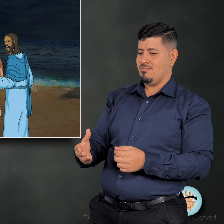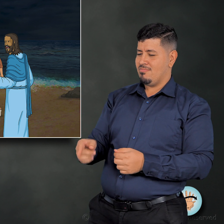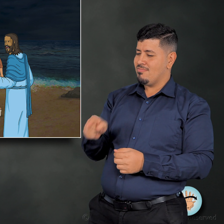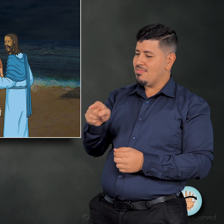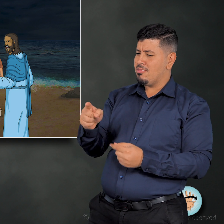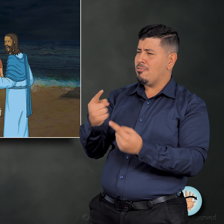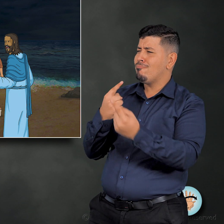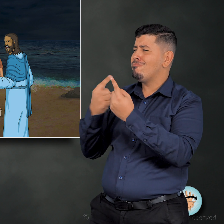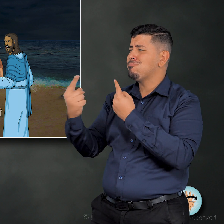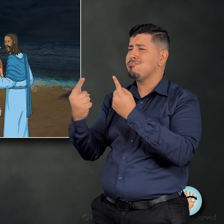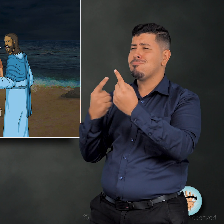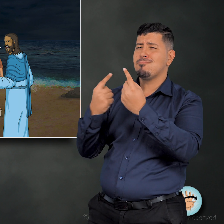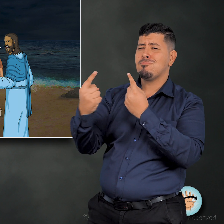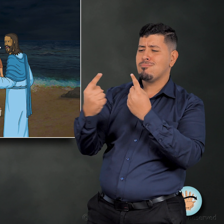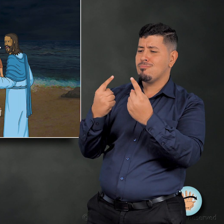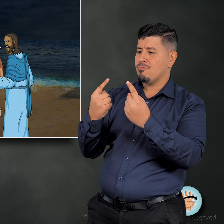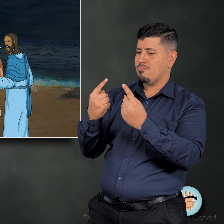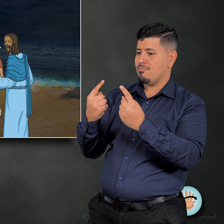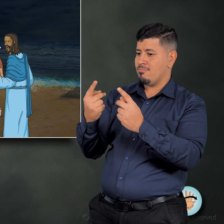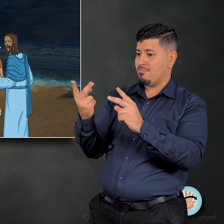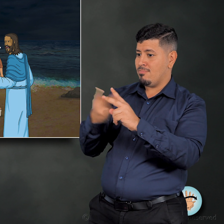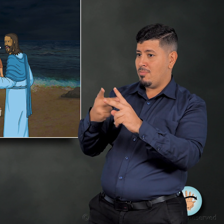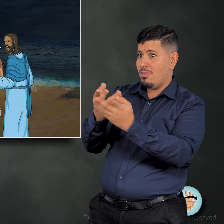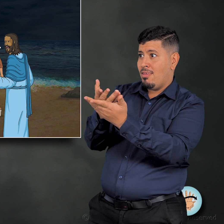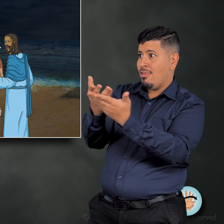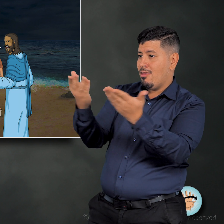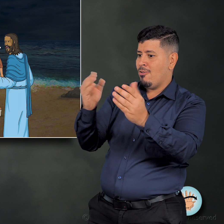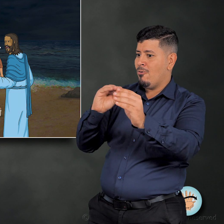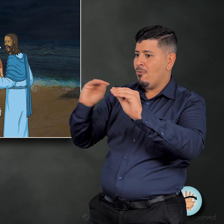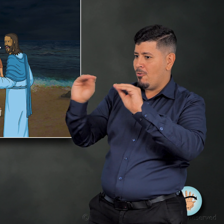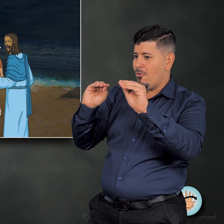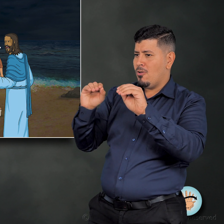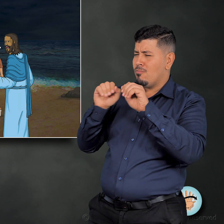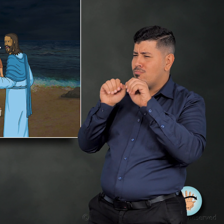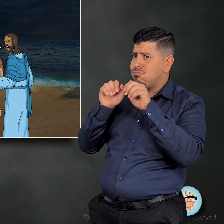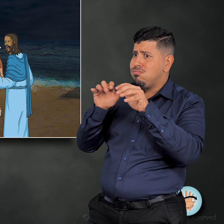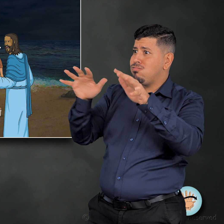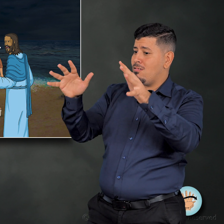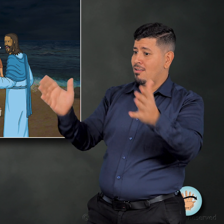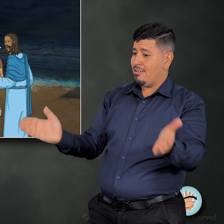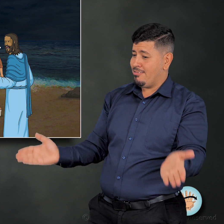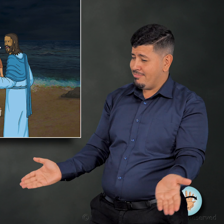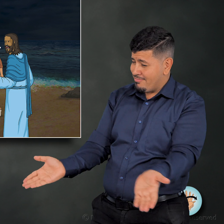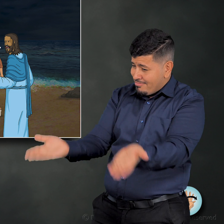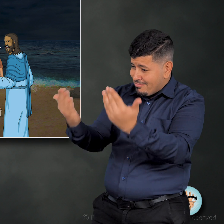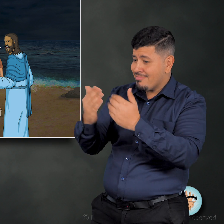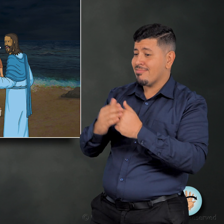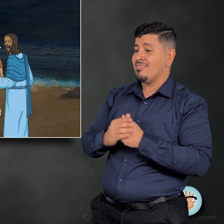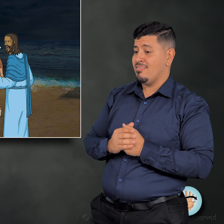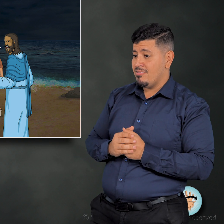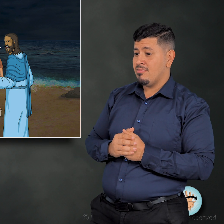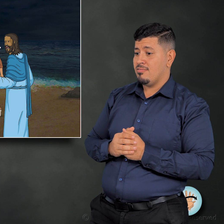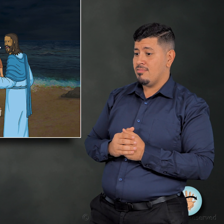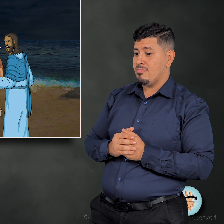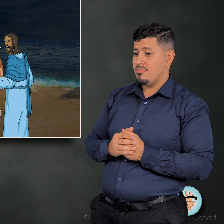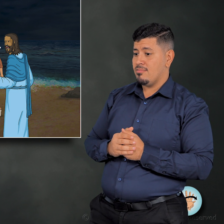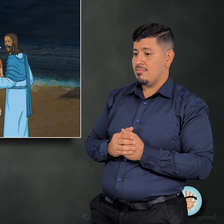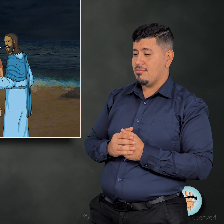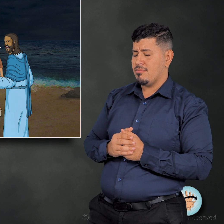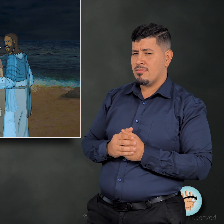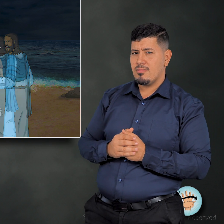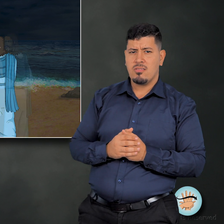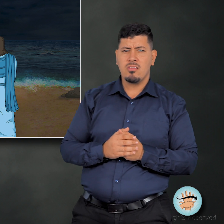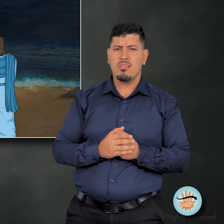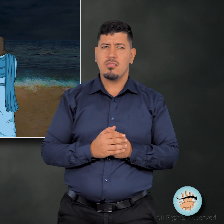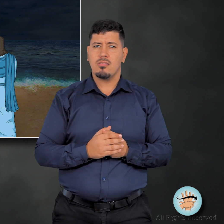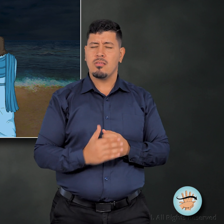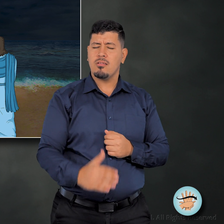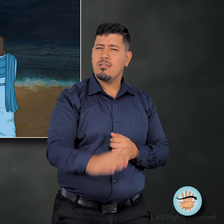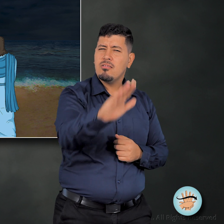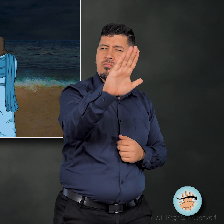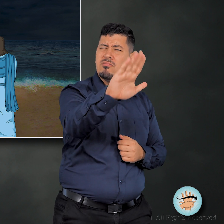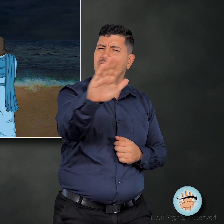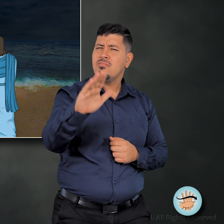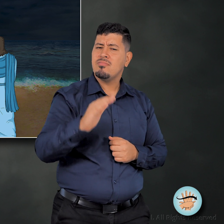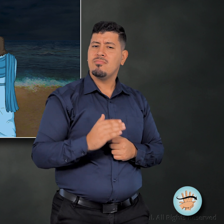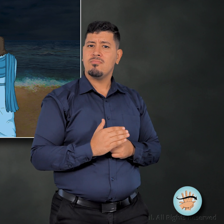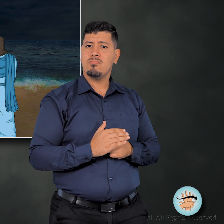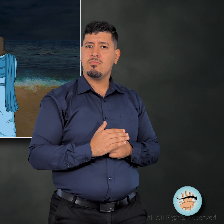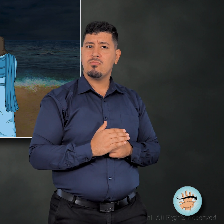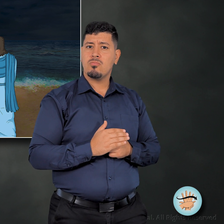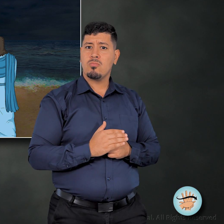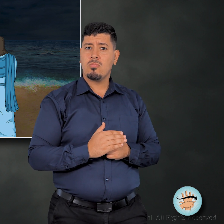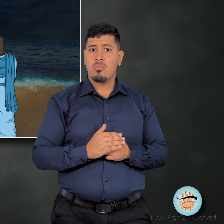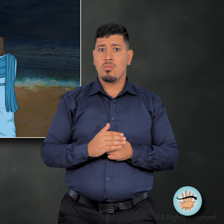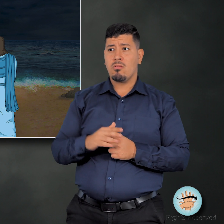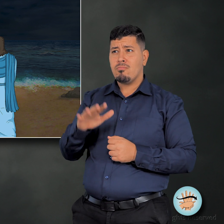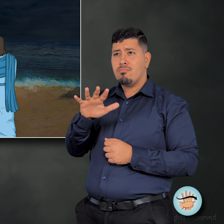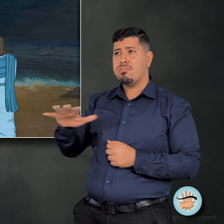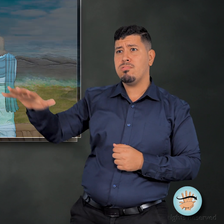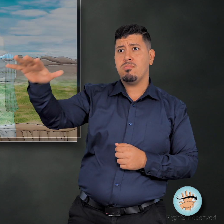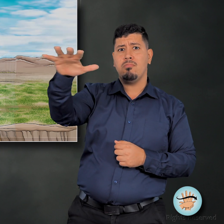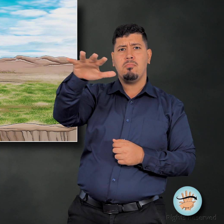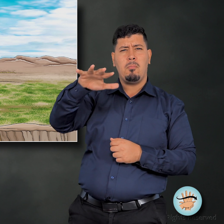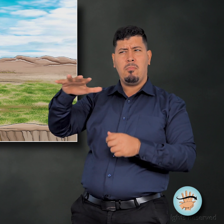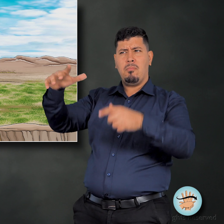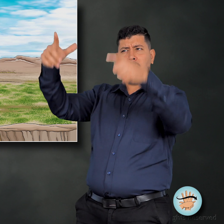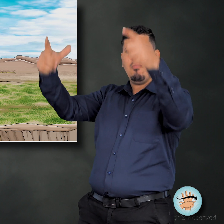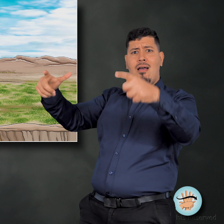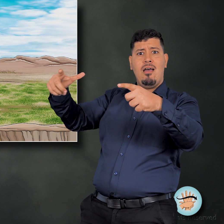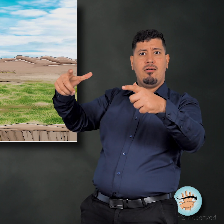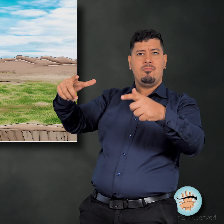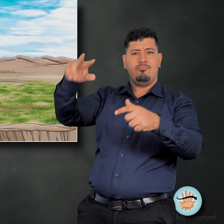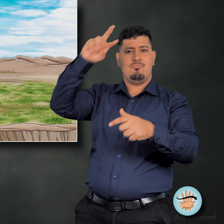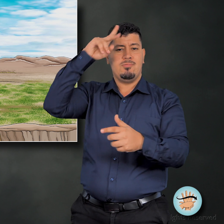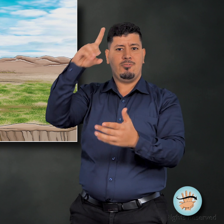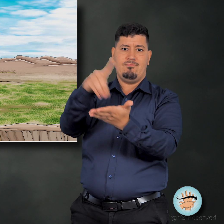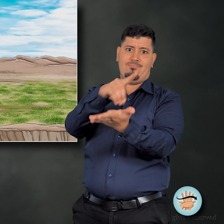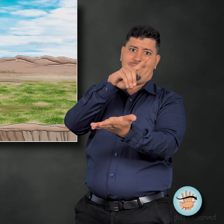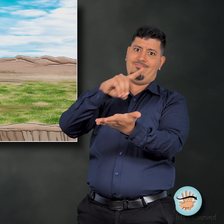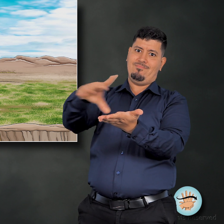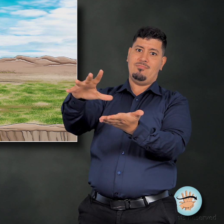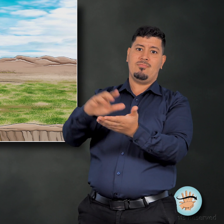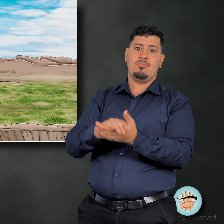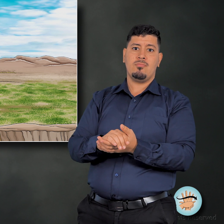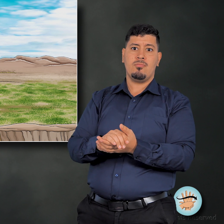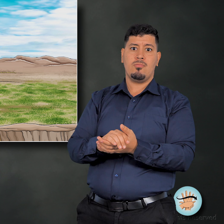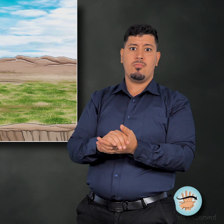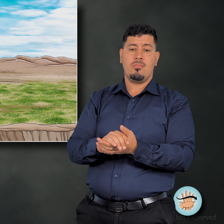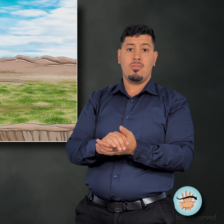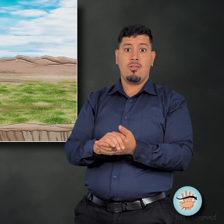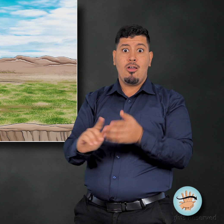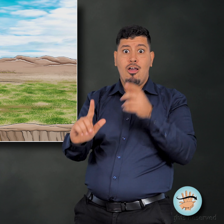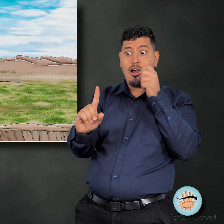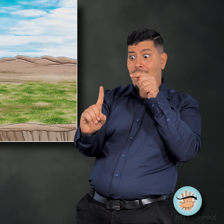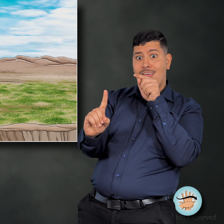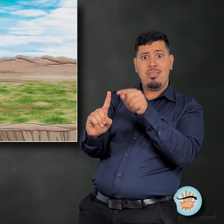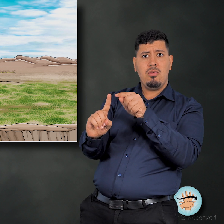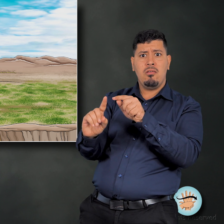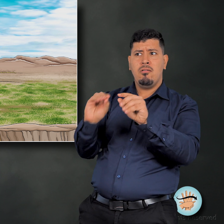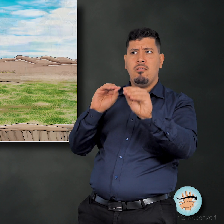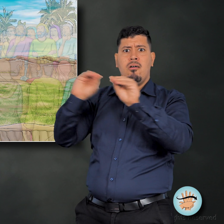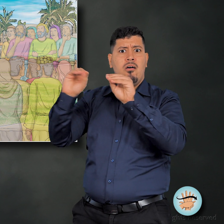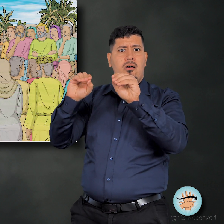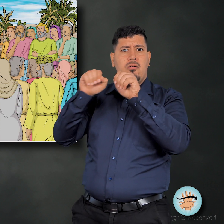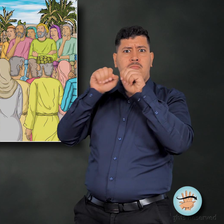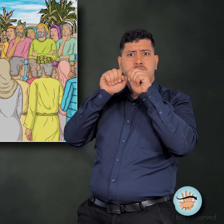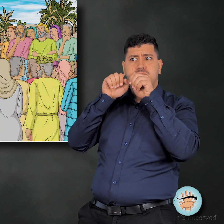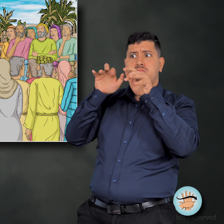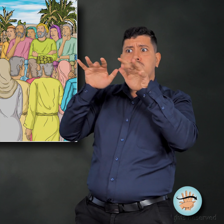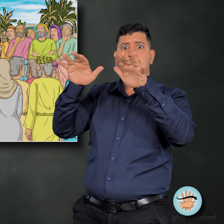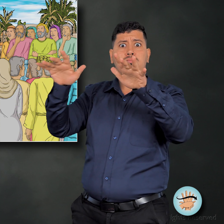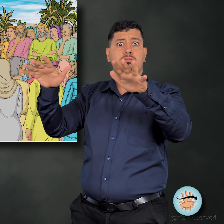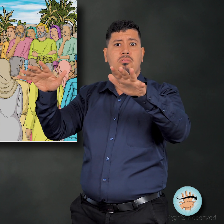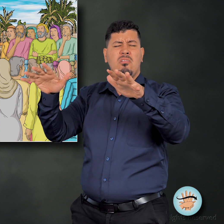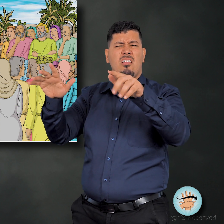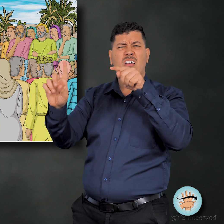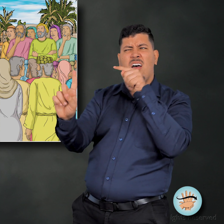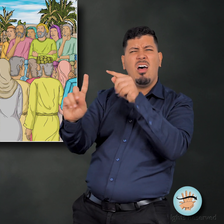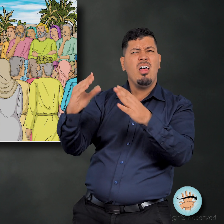“Go home to your own people,” He said, “and tell them how much the Lord has done for you, and what mercy He has shown you.” So the man went away and began to proclaim throughout the Decapolis how much Jesus had done for him.